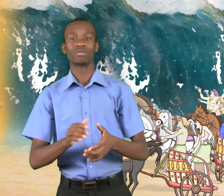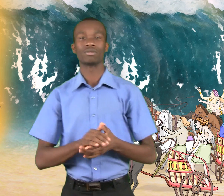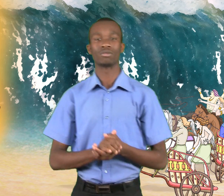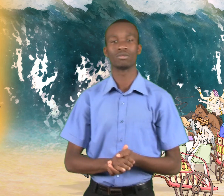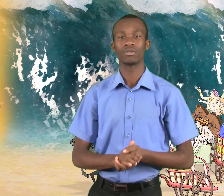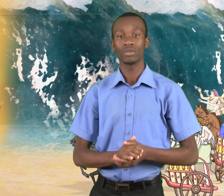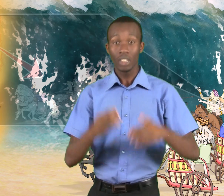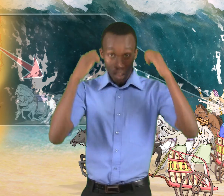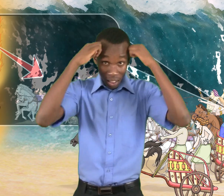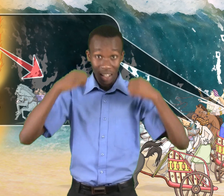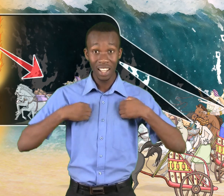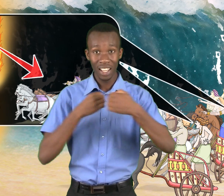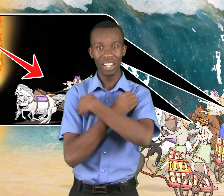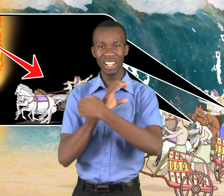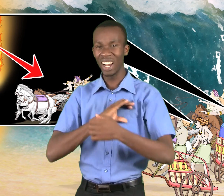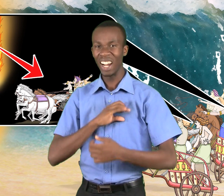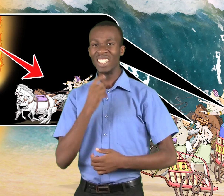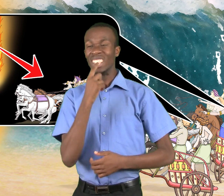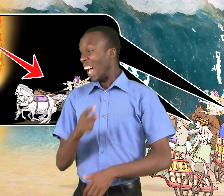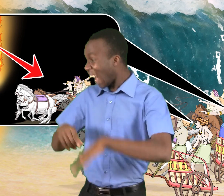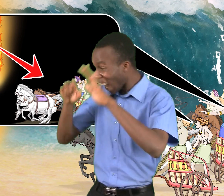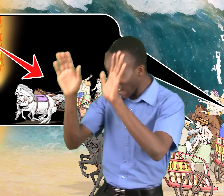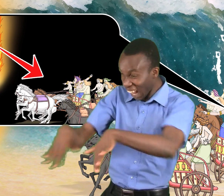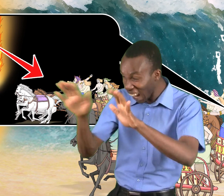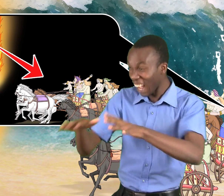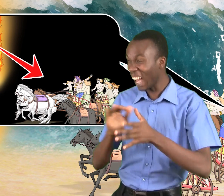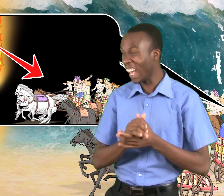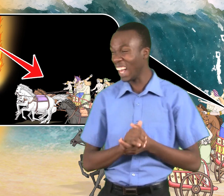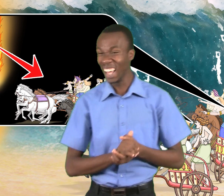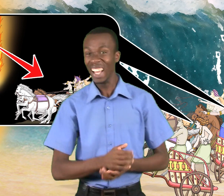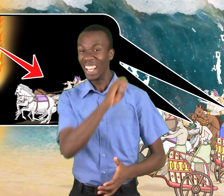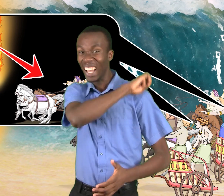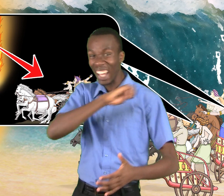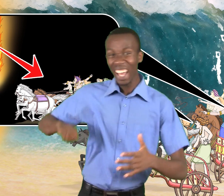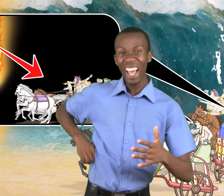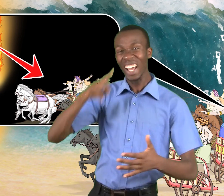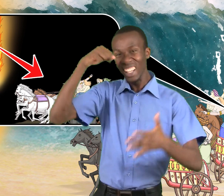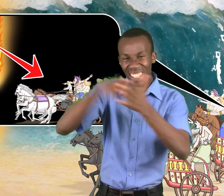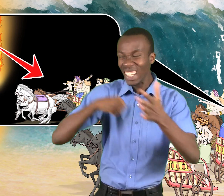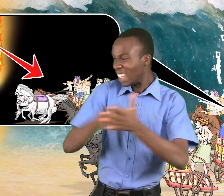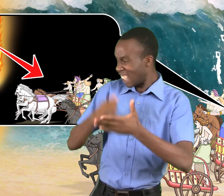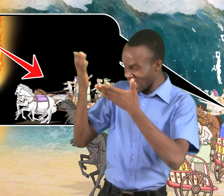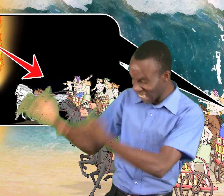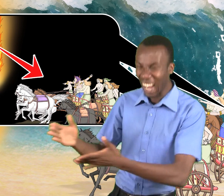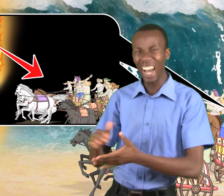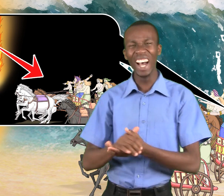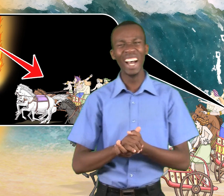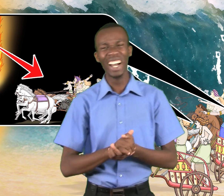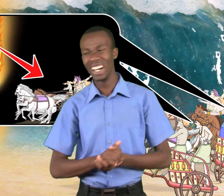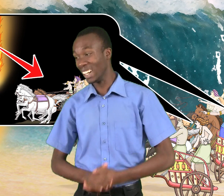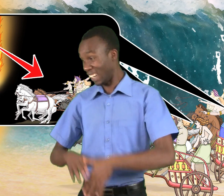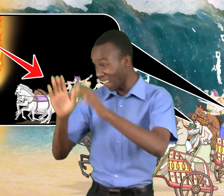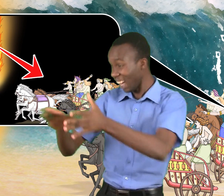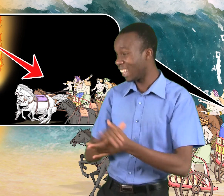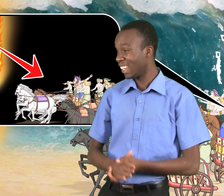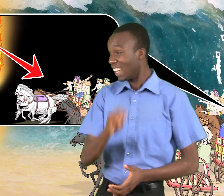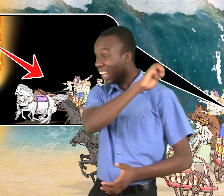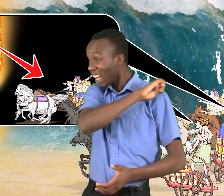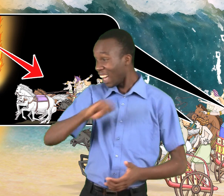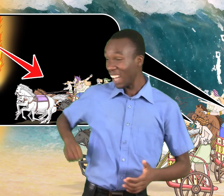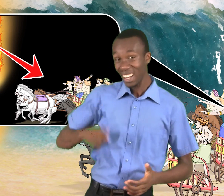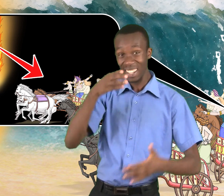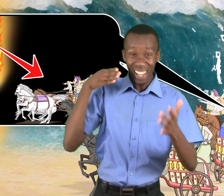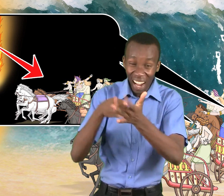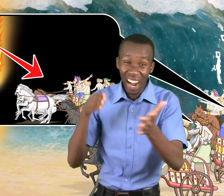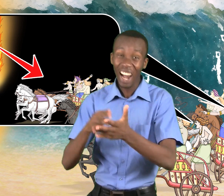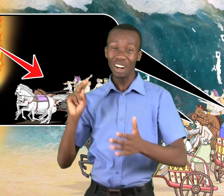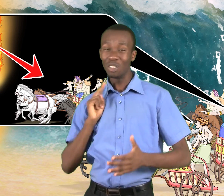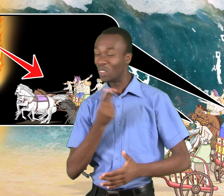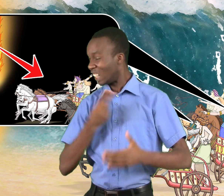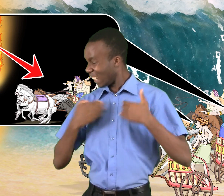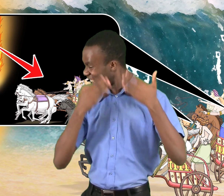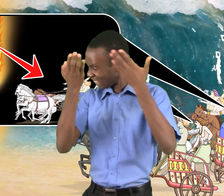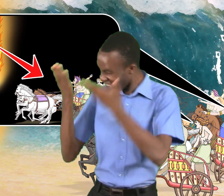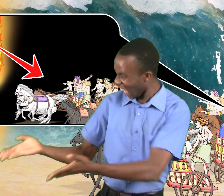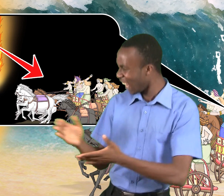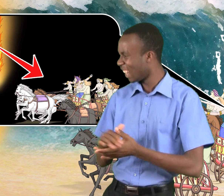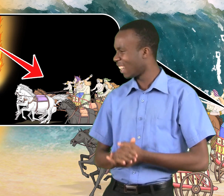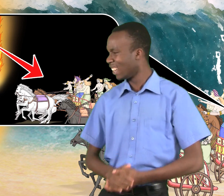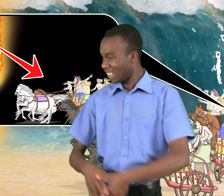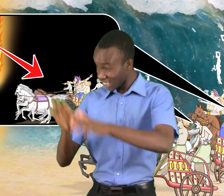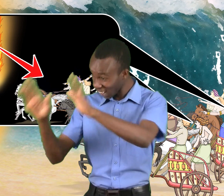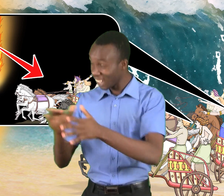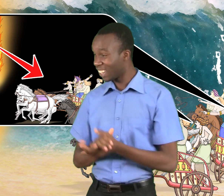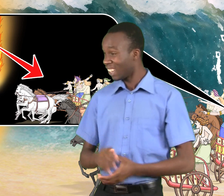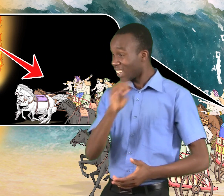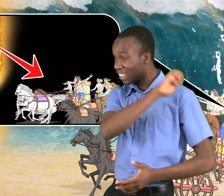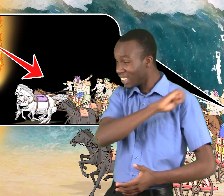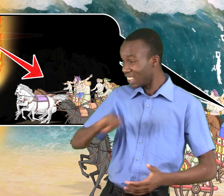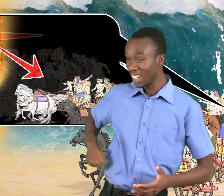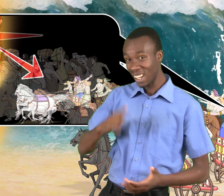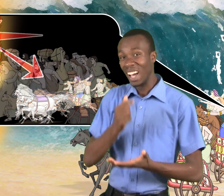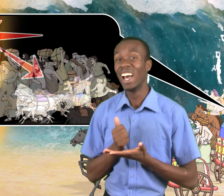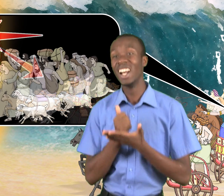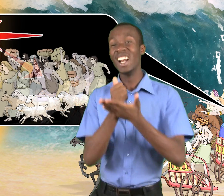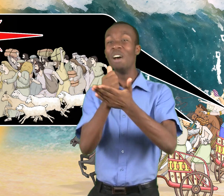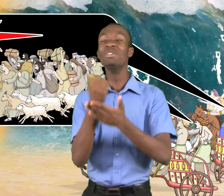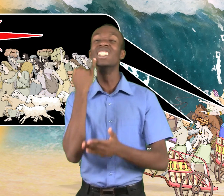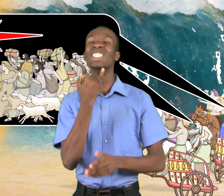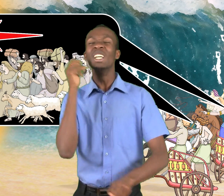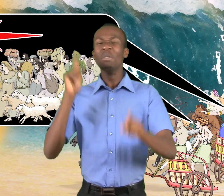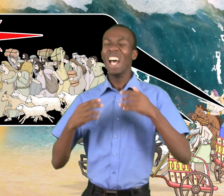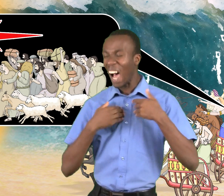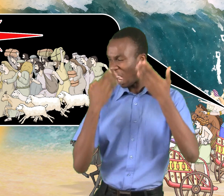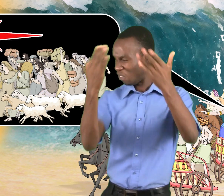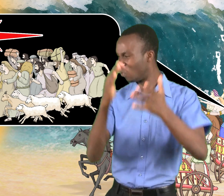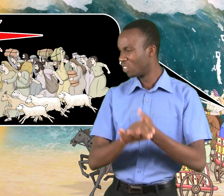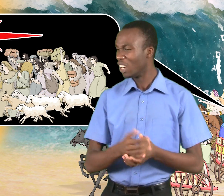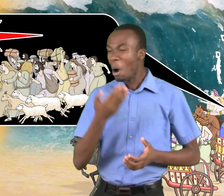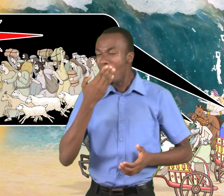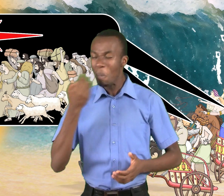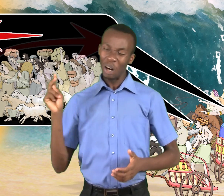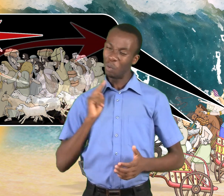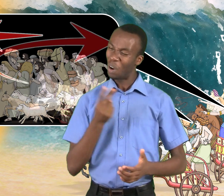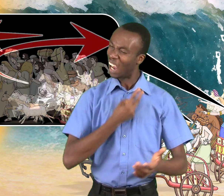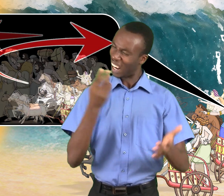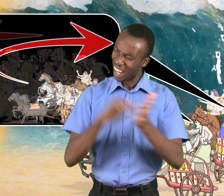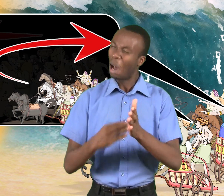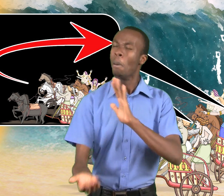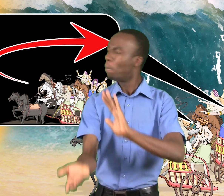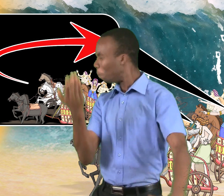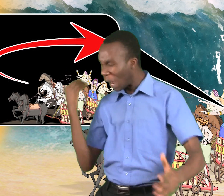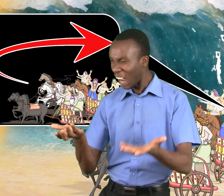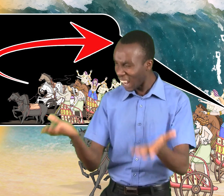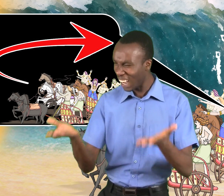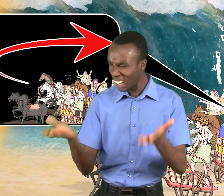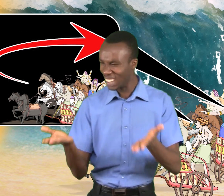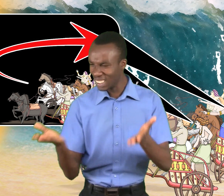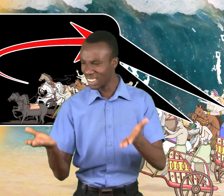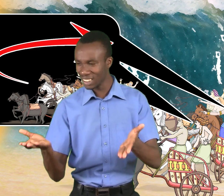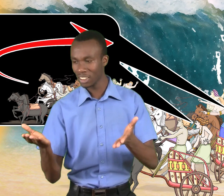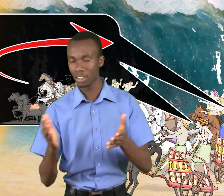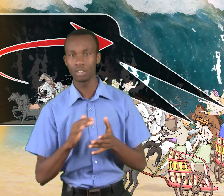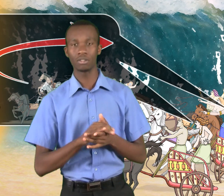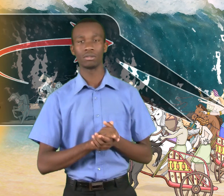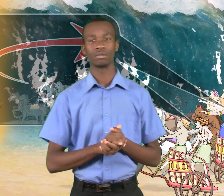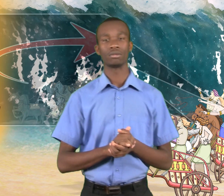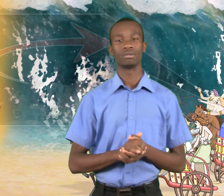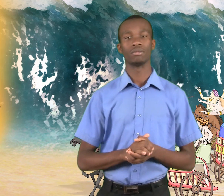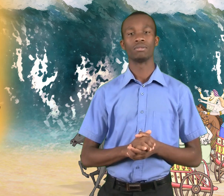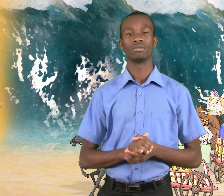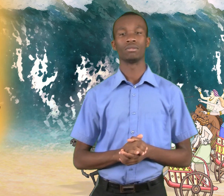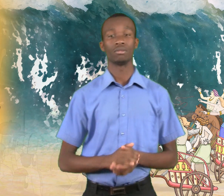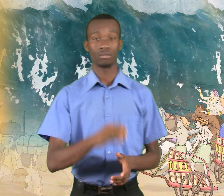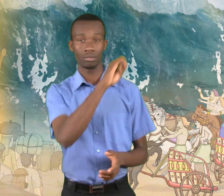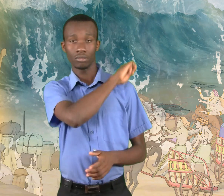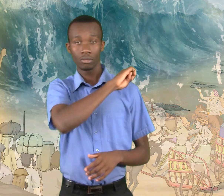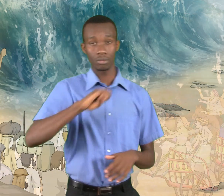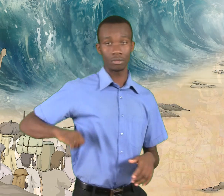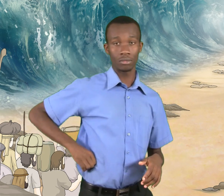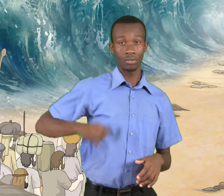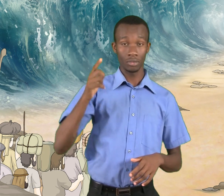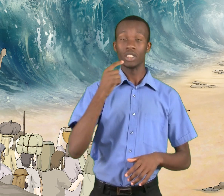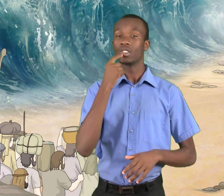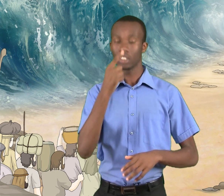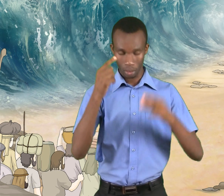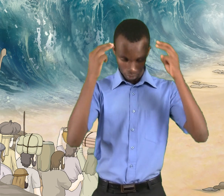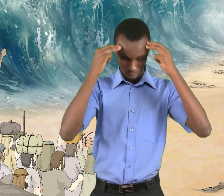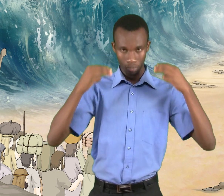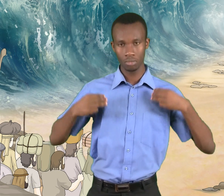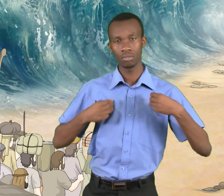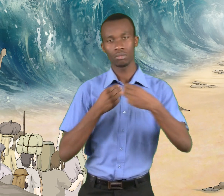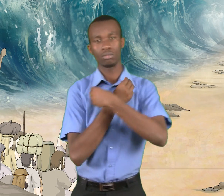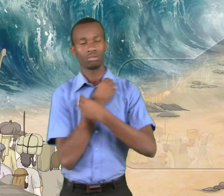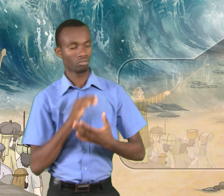He caused their chariot wheels to wobble, so that they had difficulty driving. “Let us flee from the Israelites,” said the Egyptians, “for the LORD is fighting for them against Egypt!”